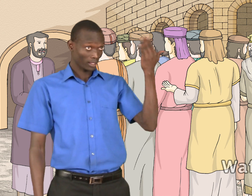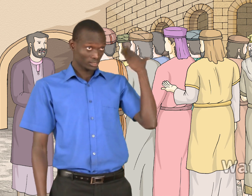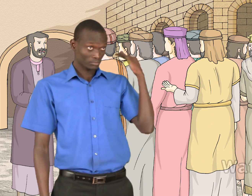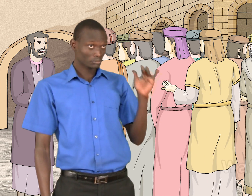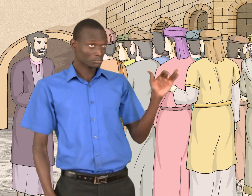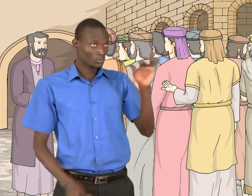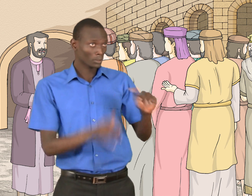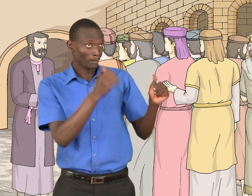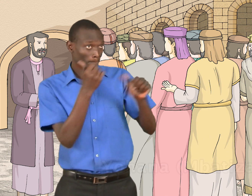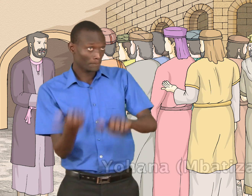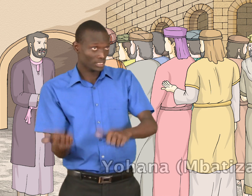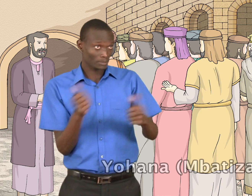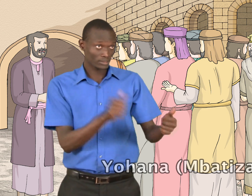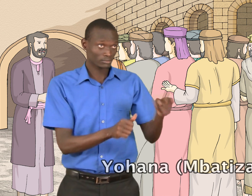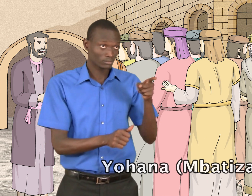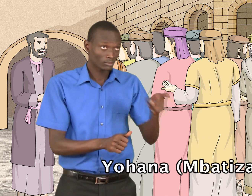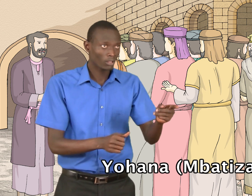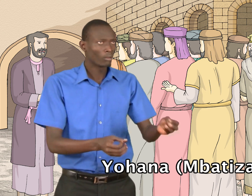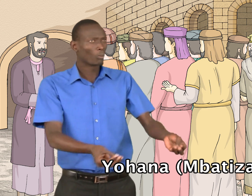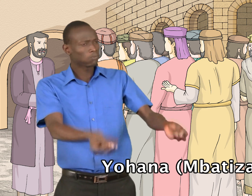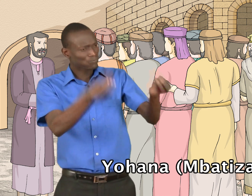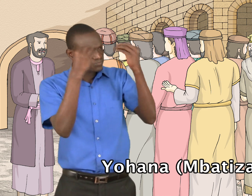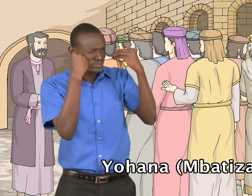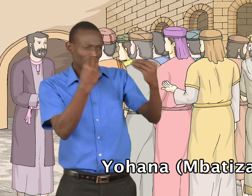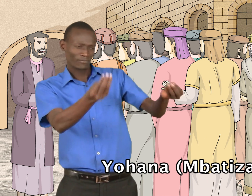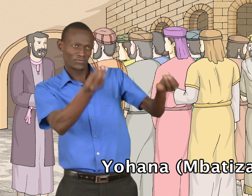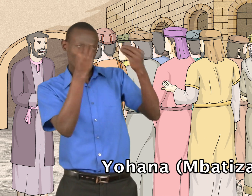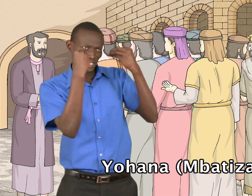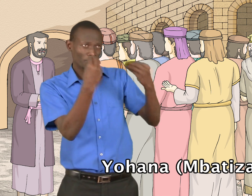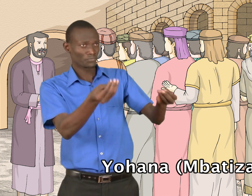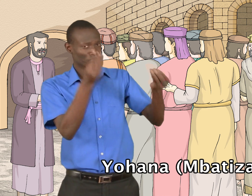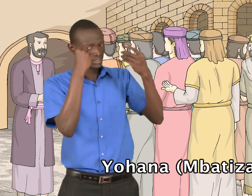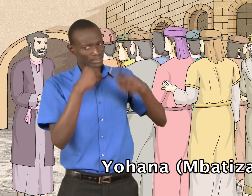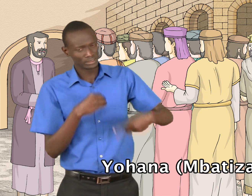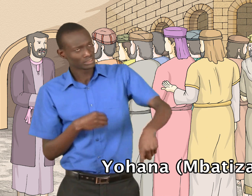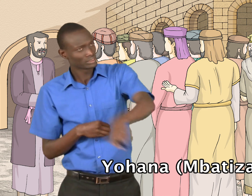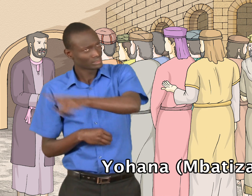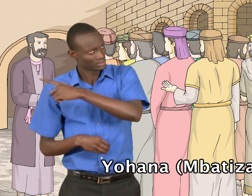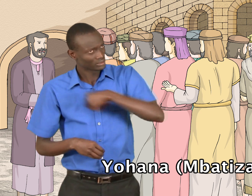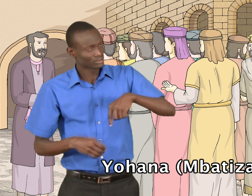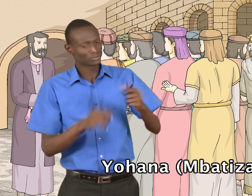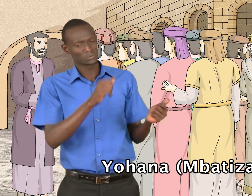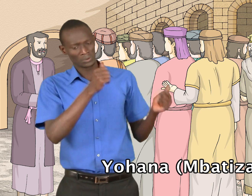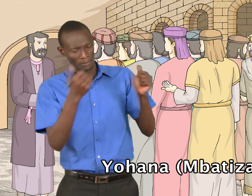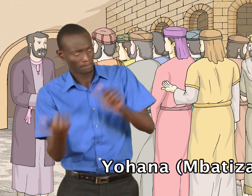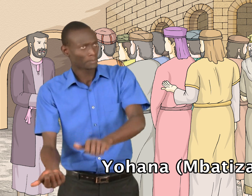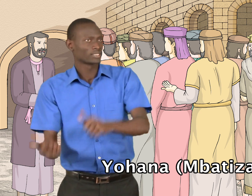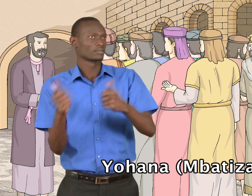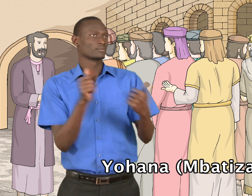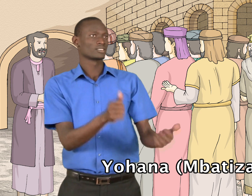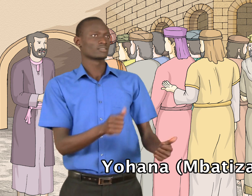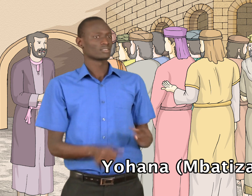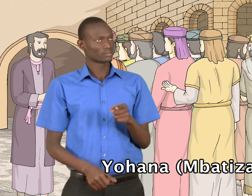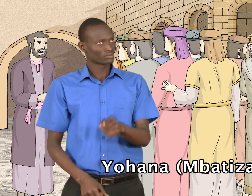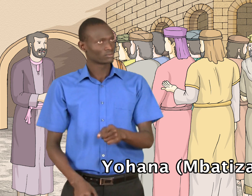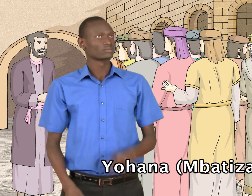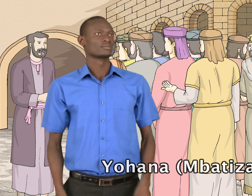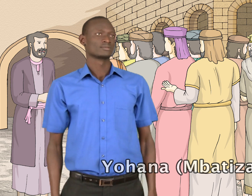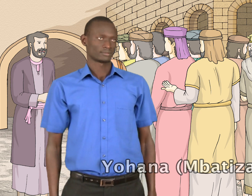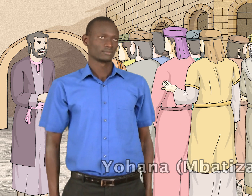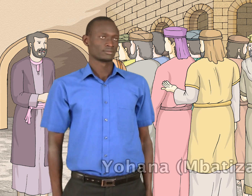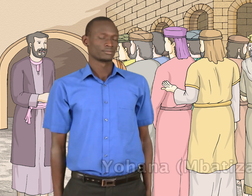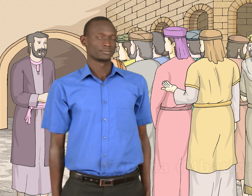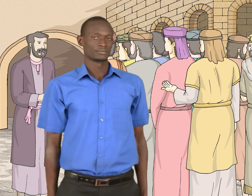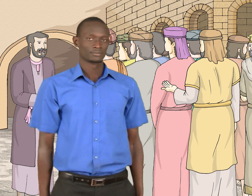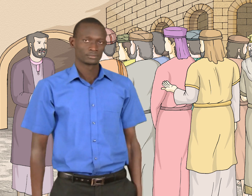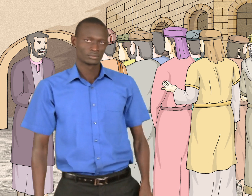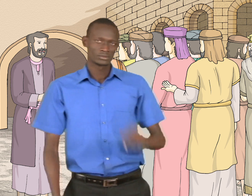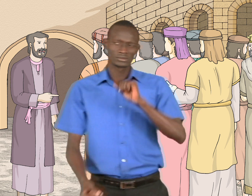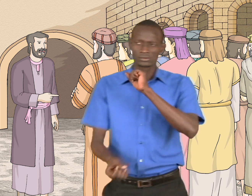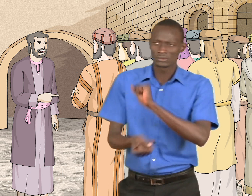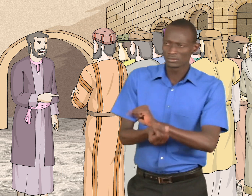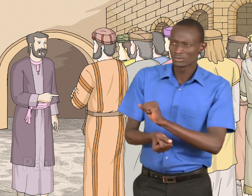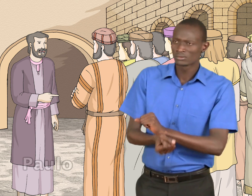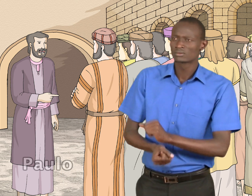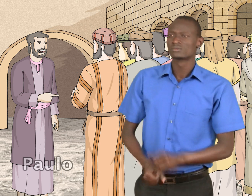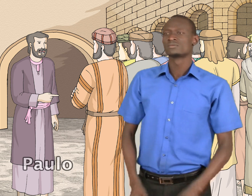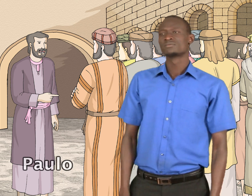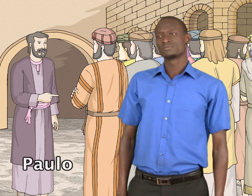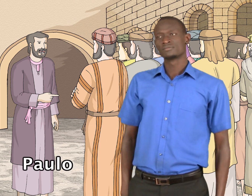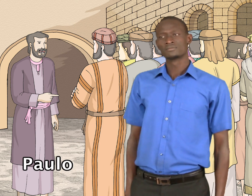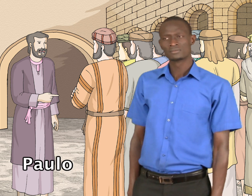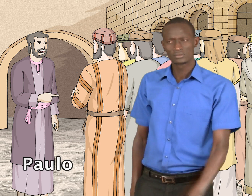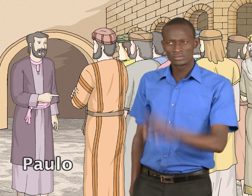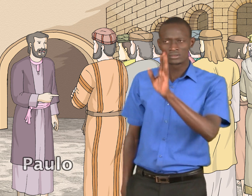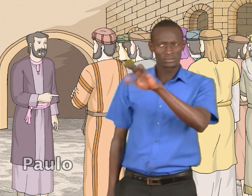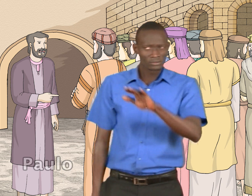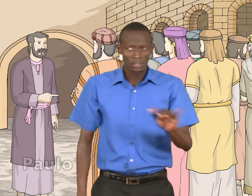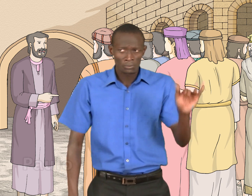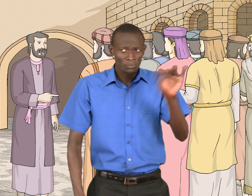“The baptism of John,” they replied.